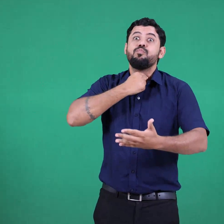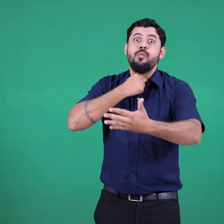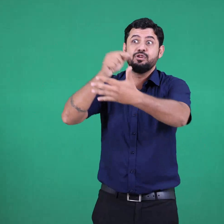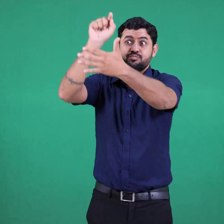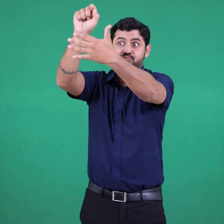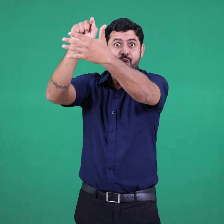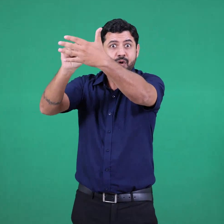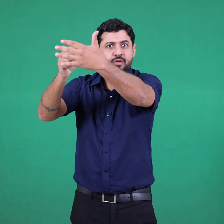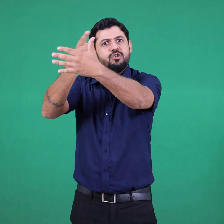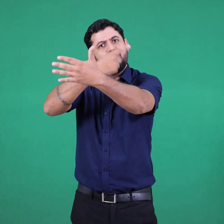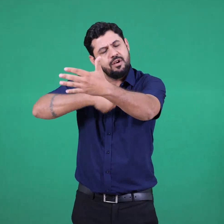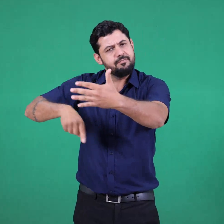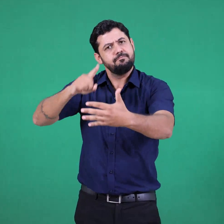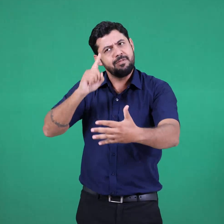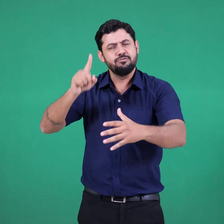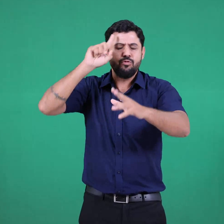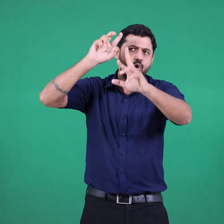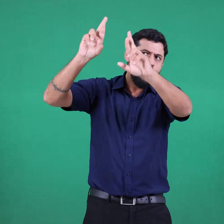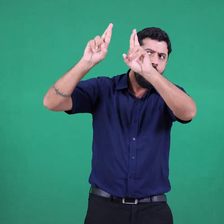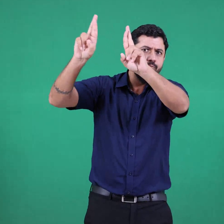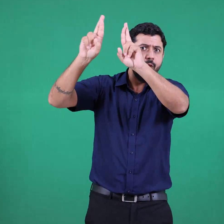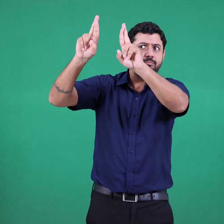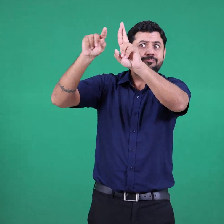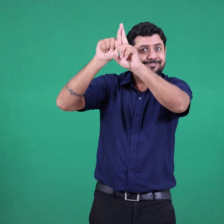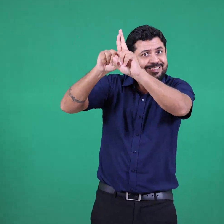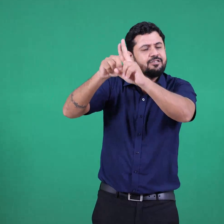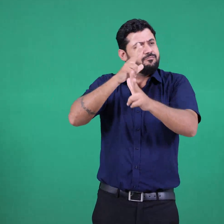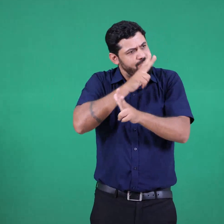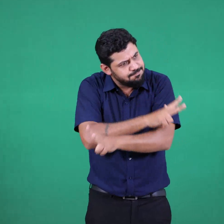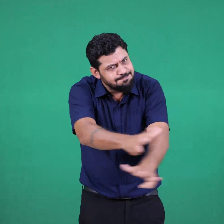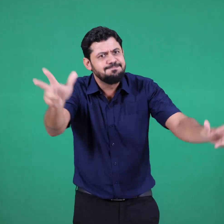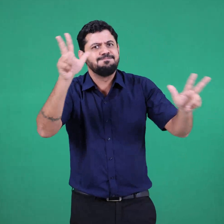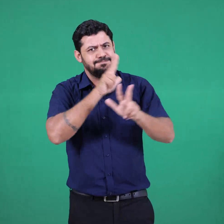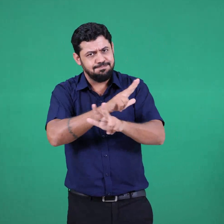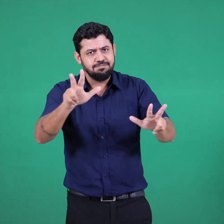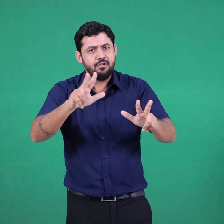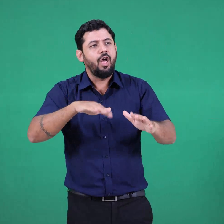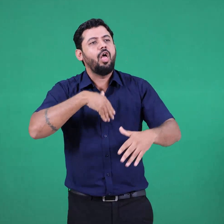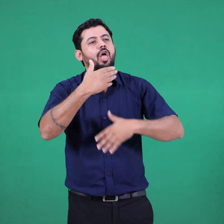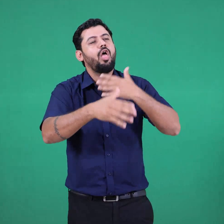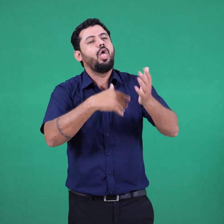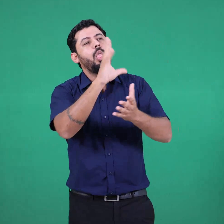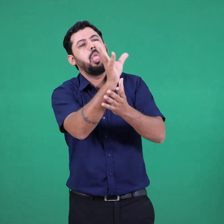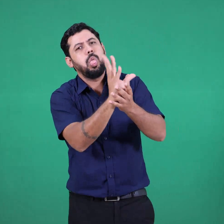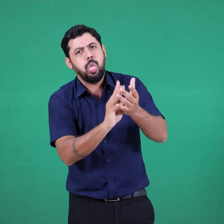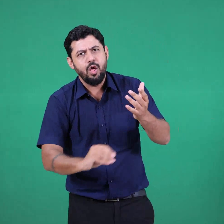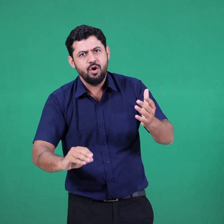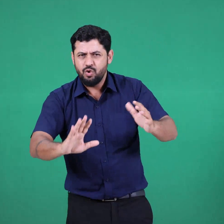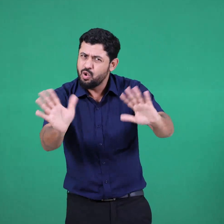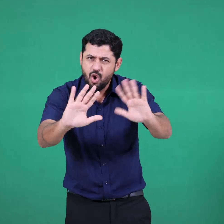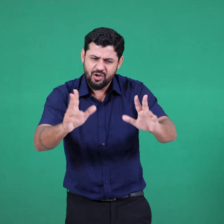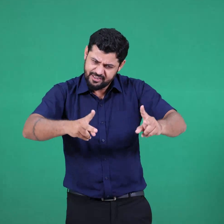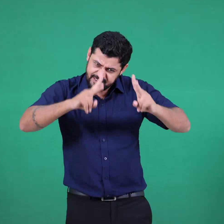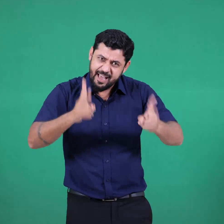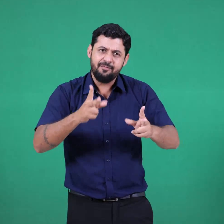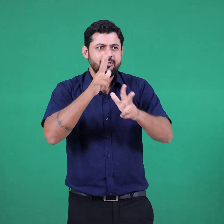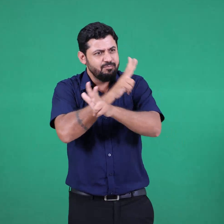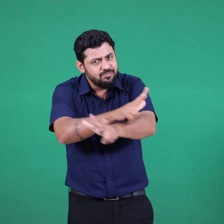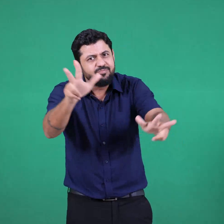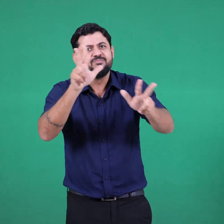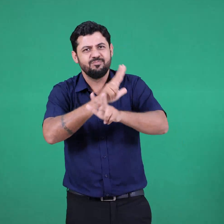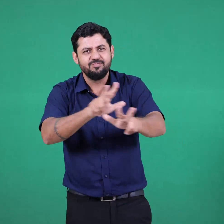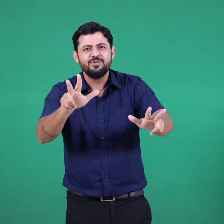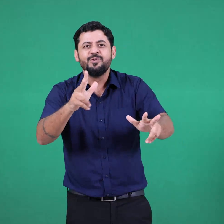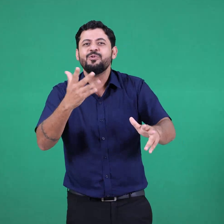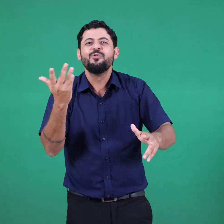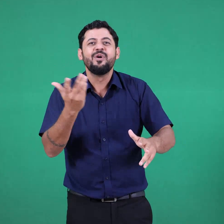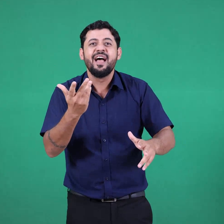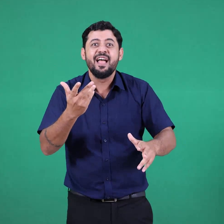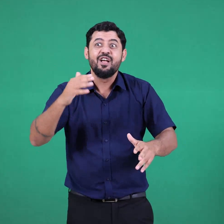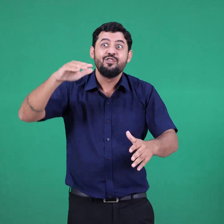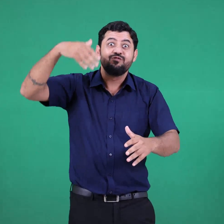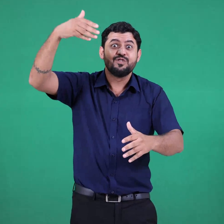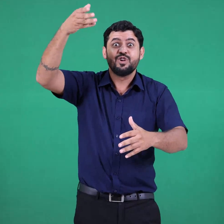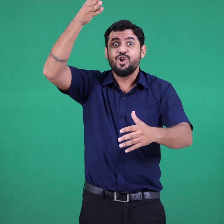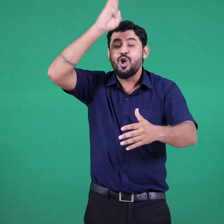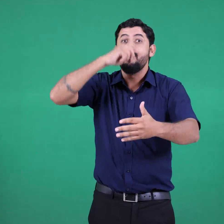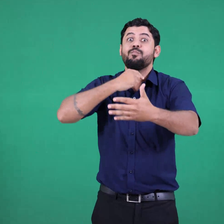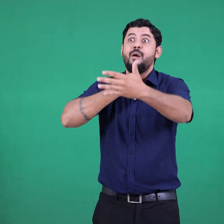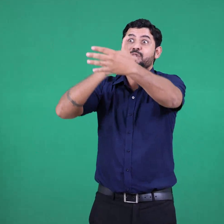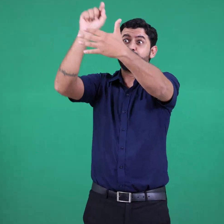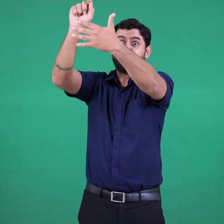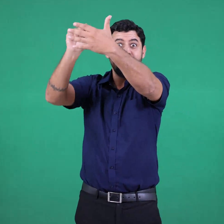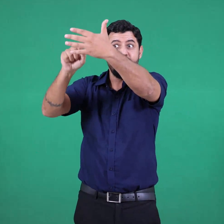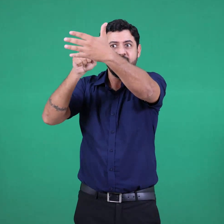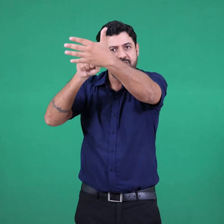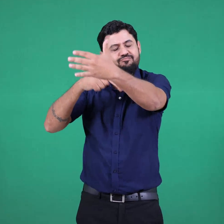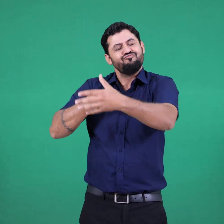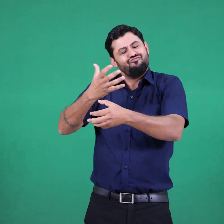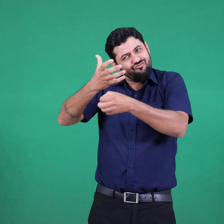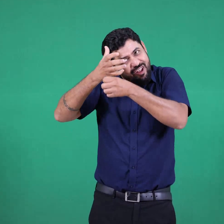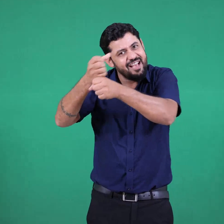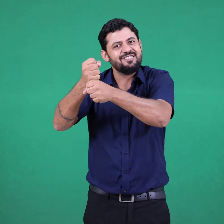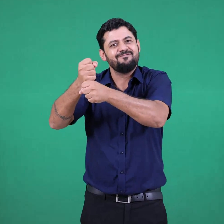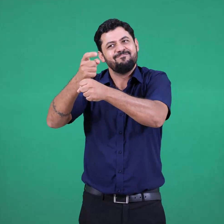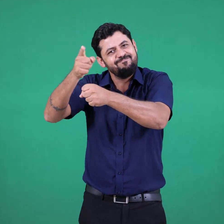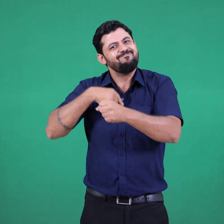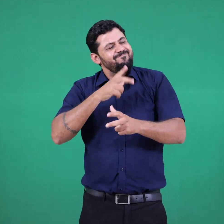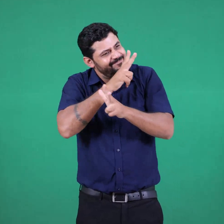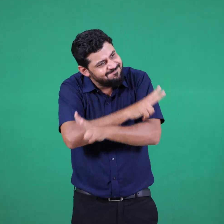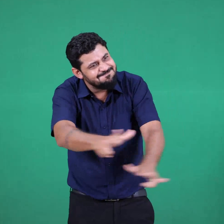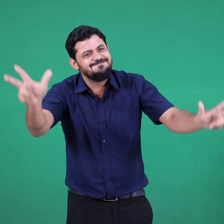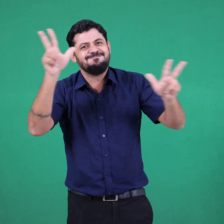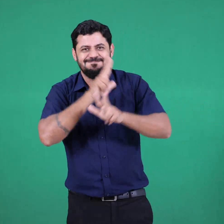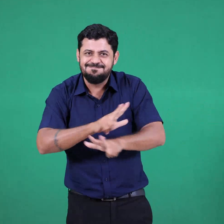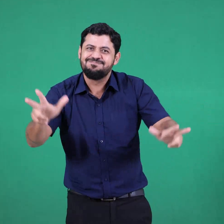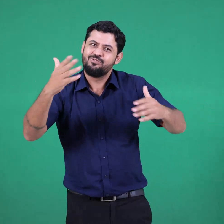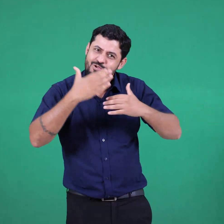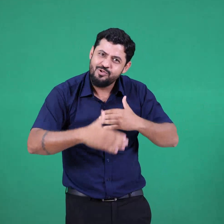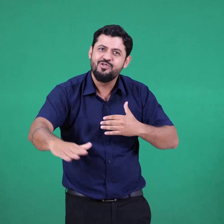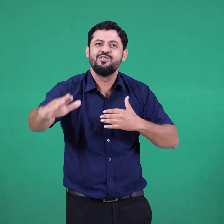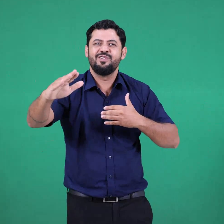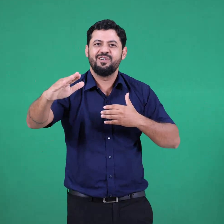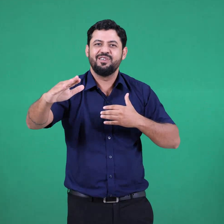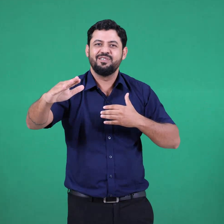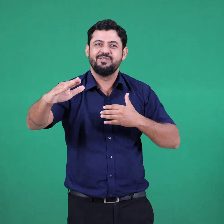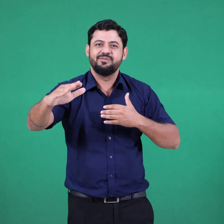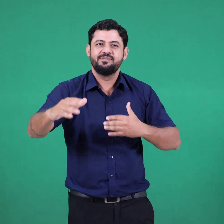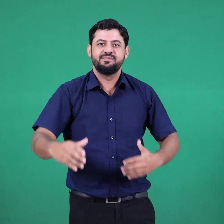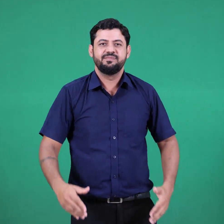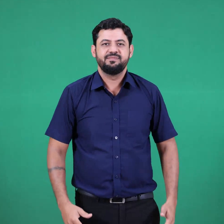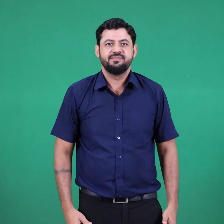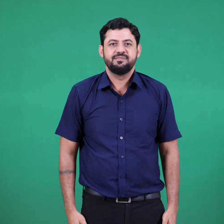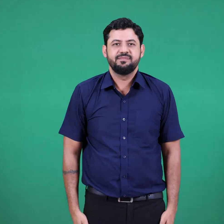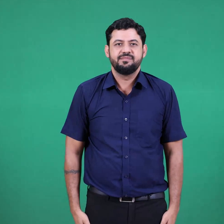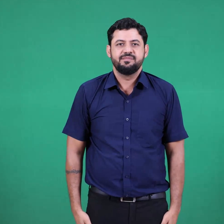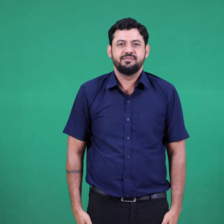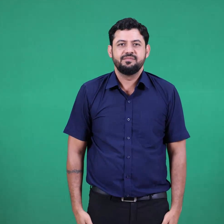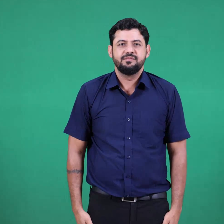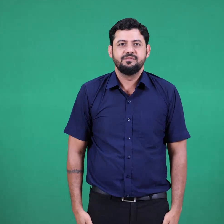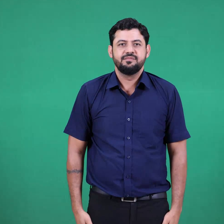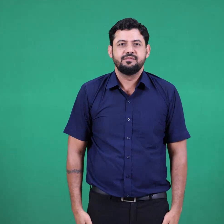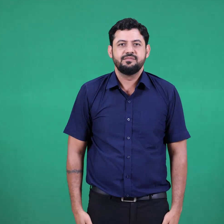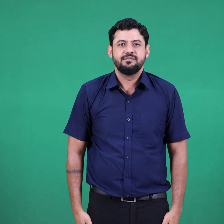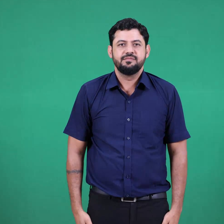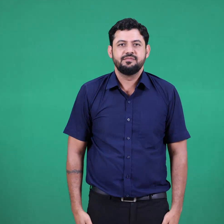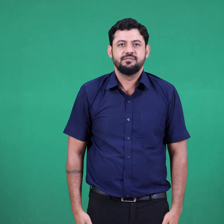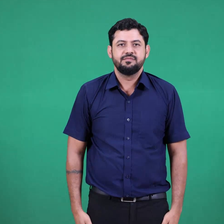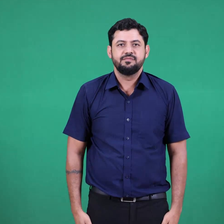Let us hold resolutely to the hope we profess, for He who promised is faithful.